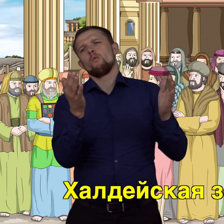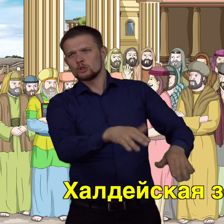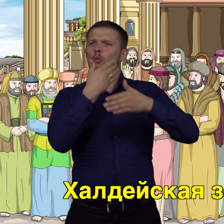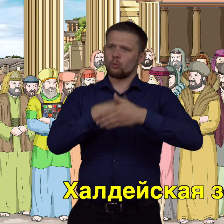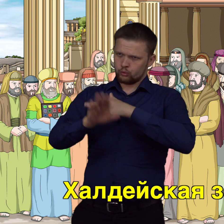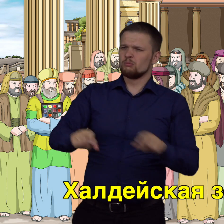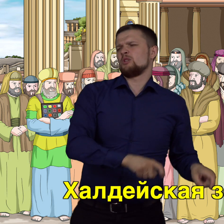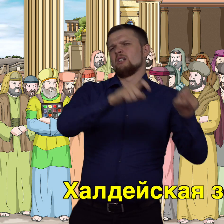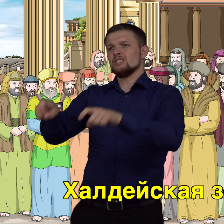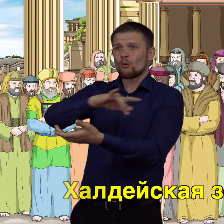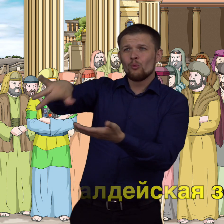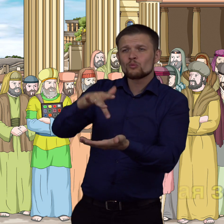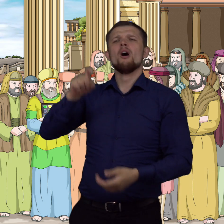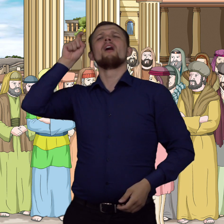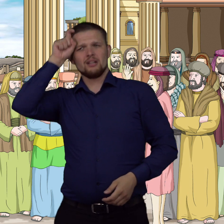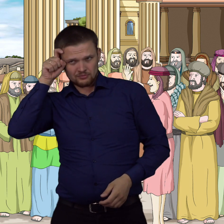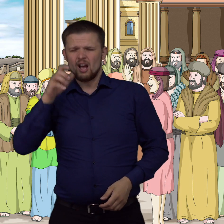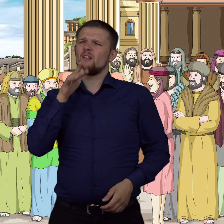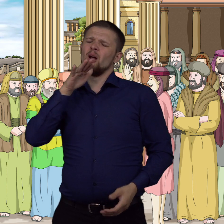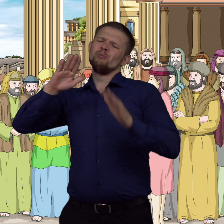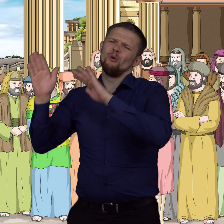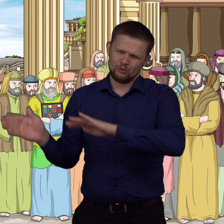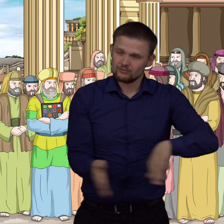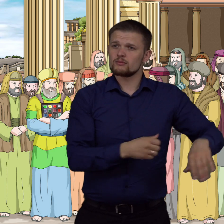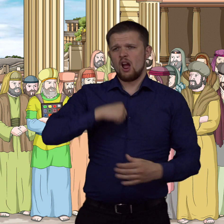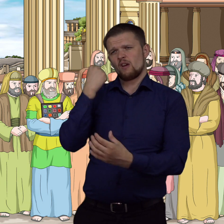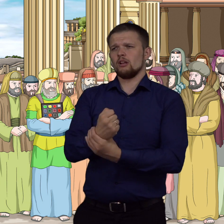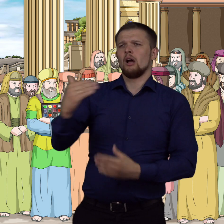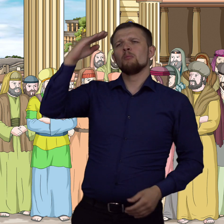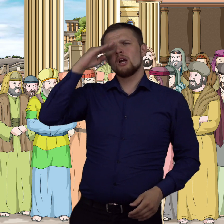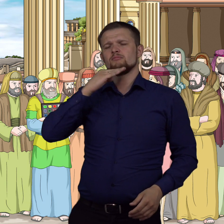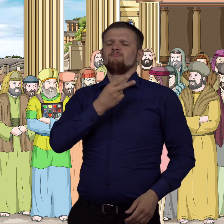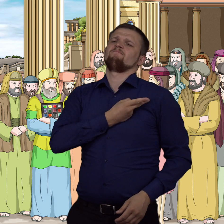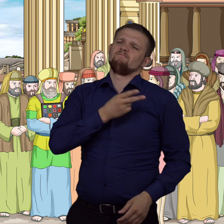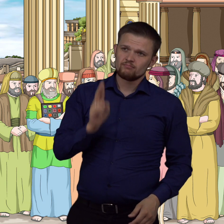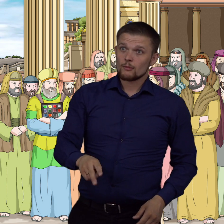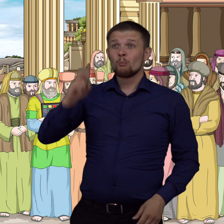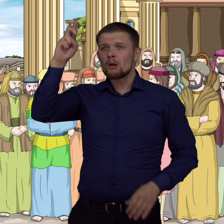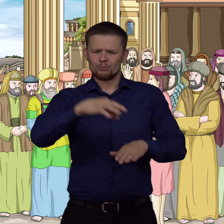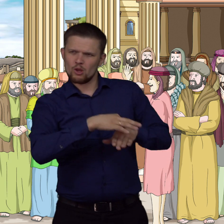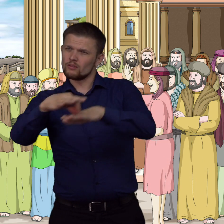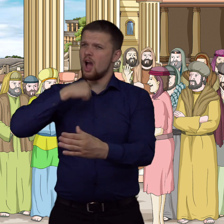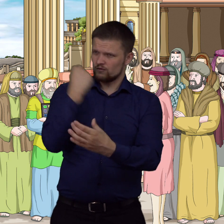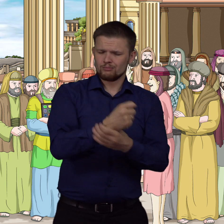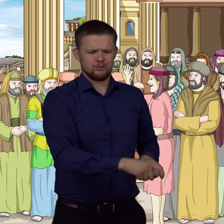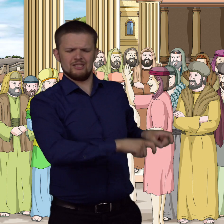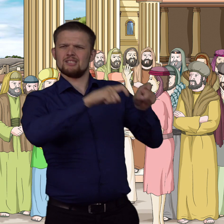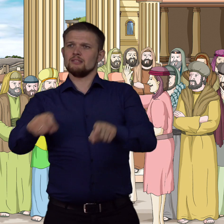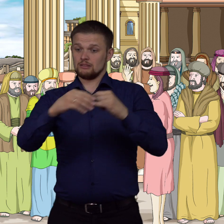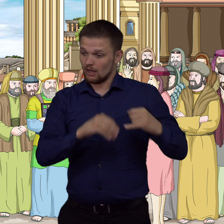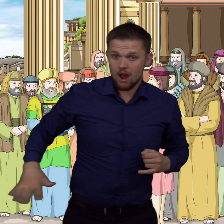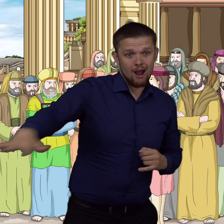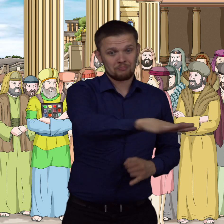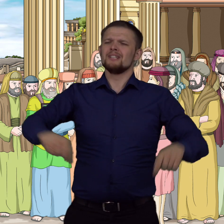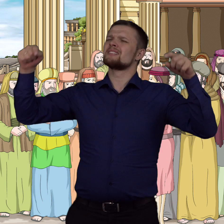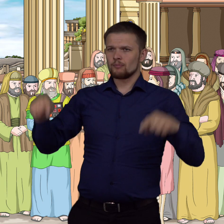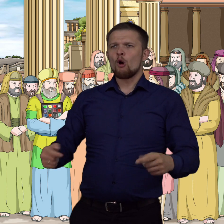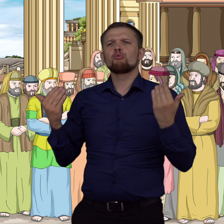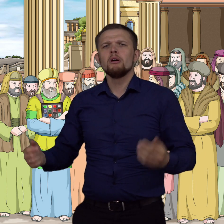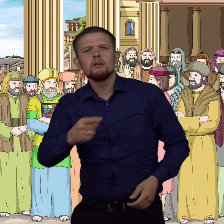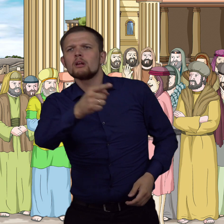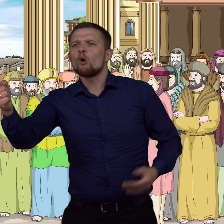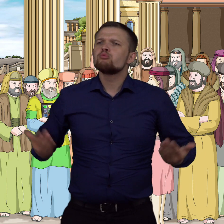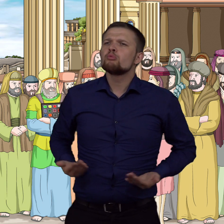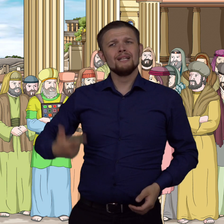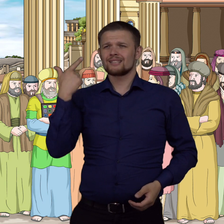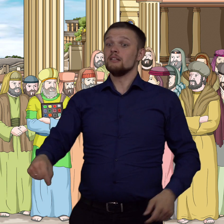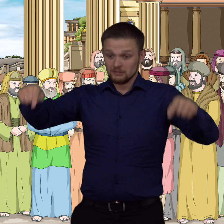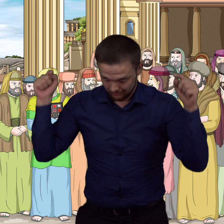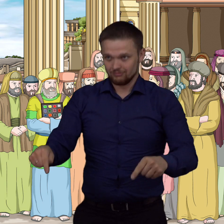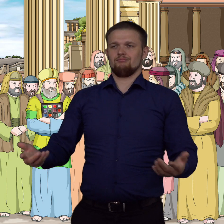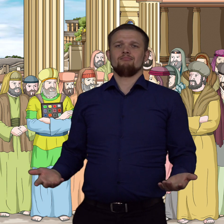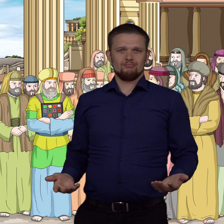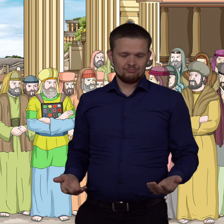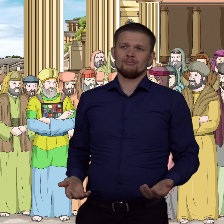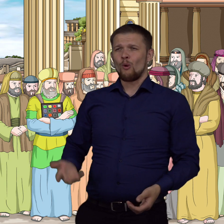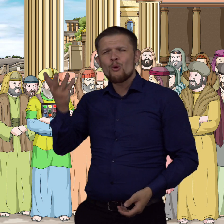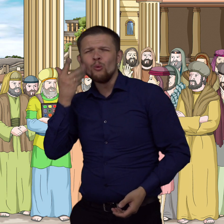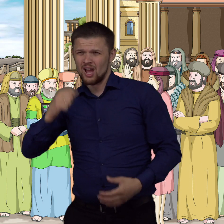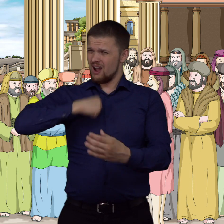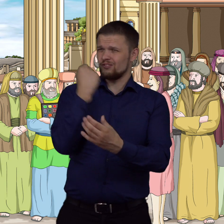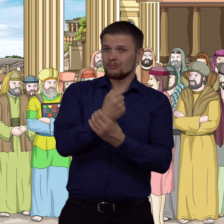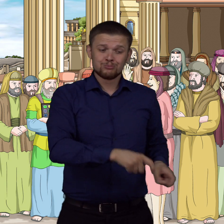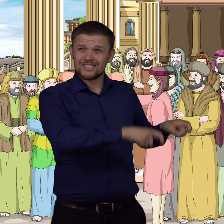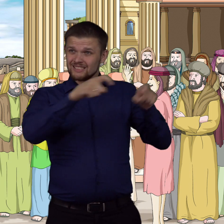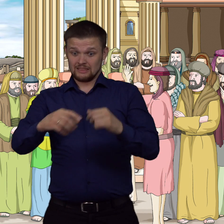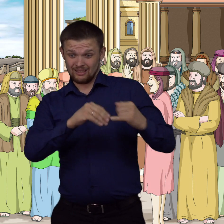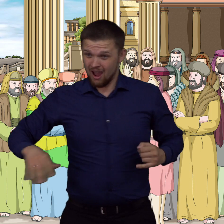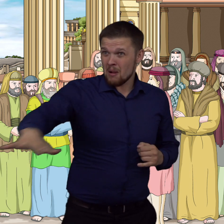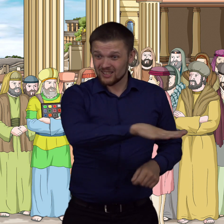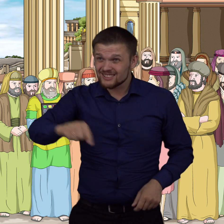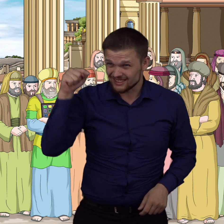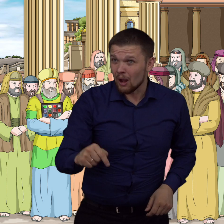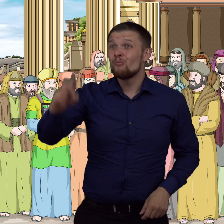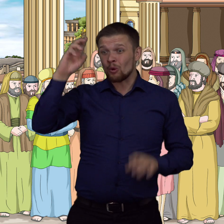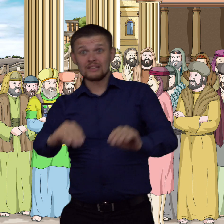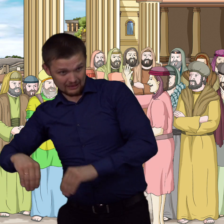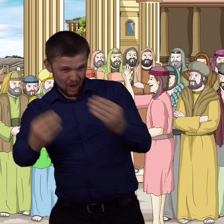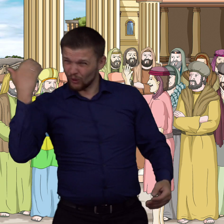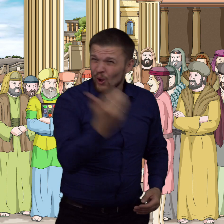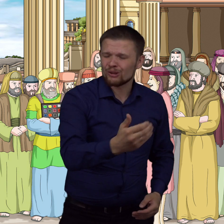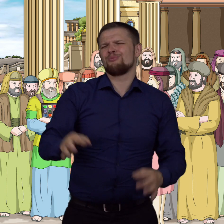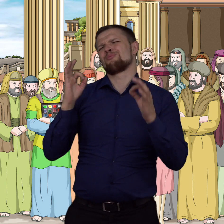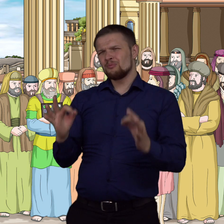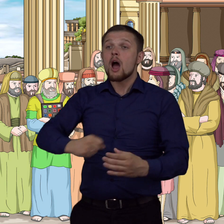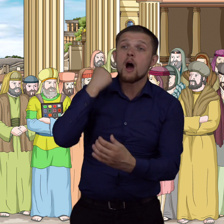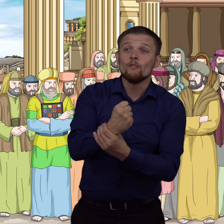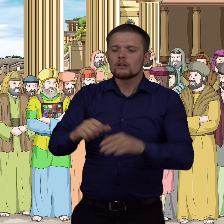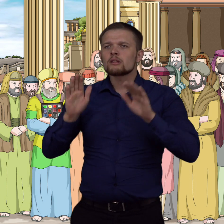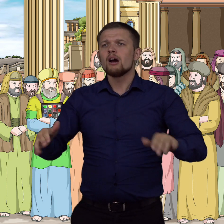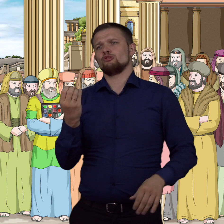After his father died, God brought him out of that place and into this land where you are now living. He gave him no inheritance here, not even a foot of ground.